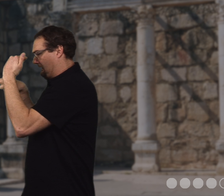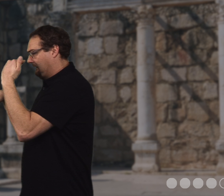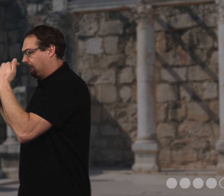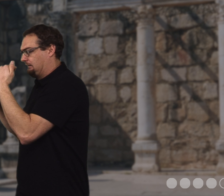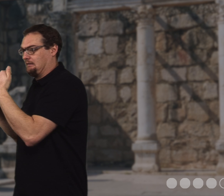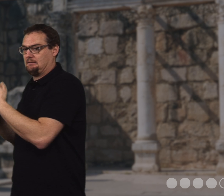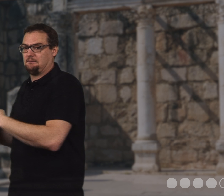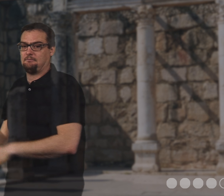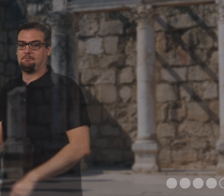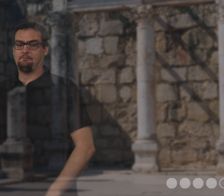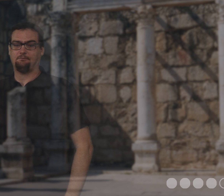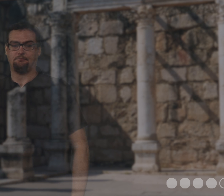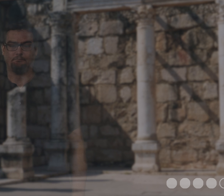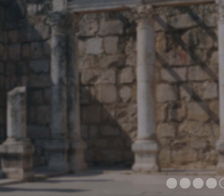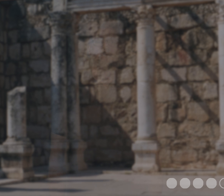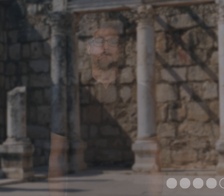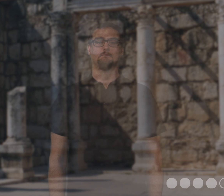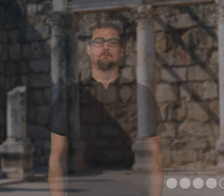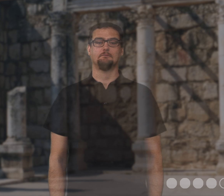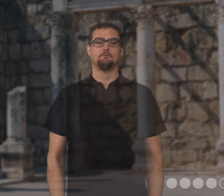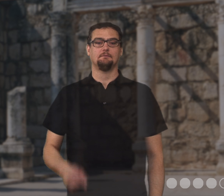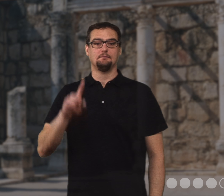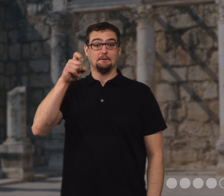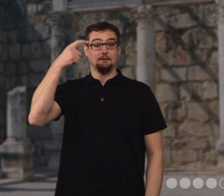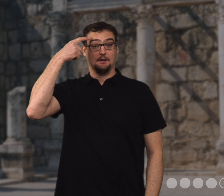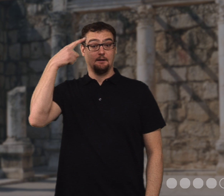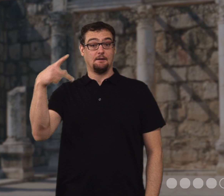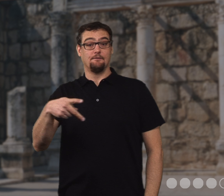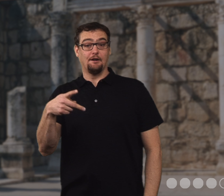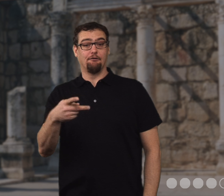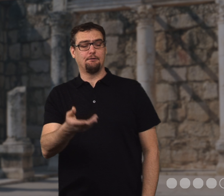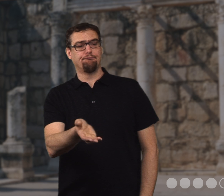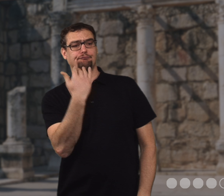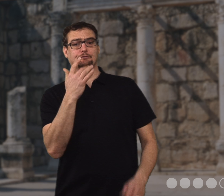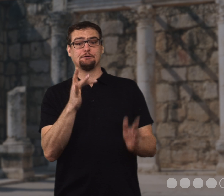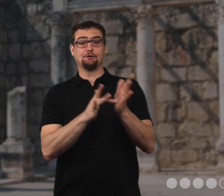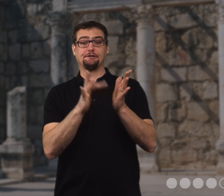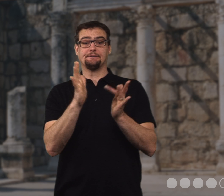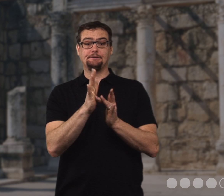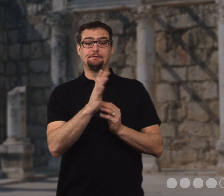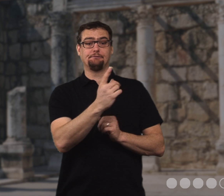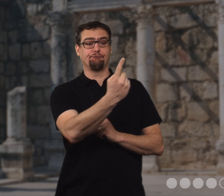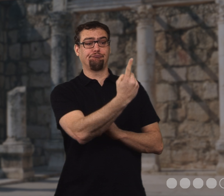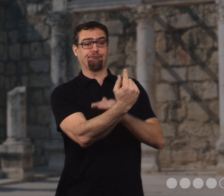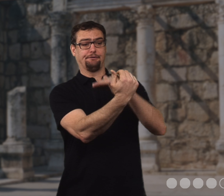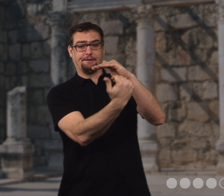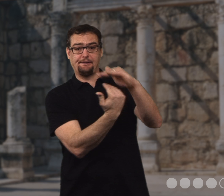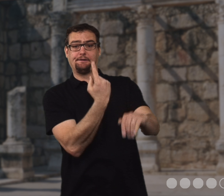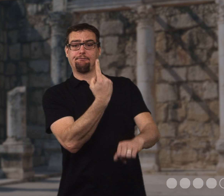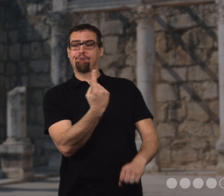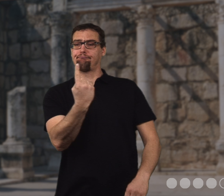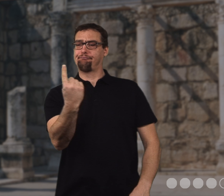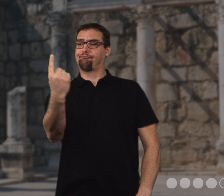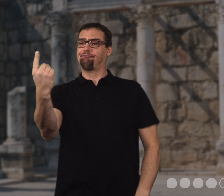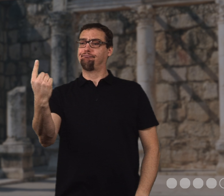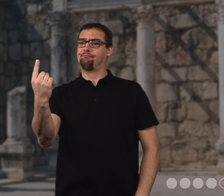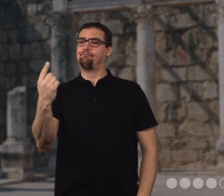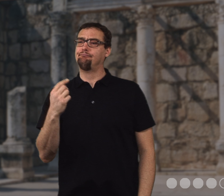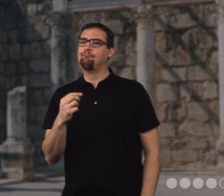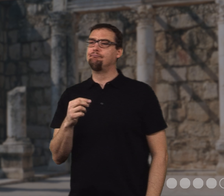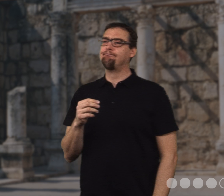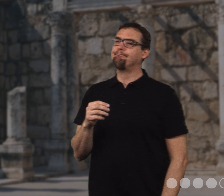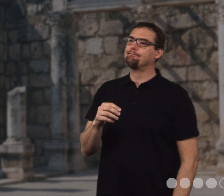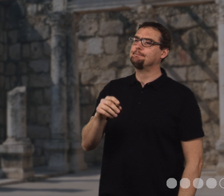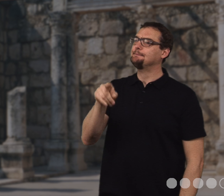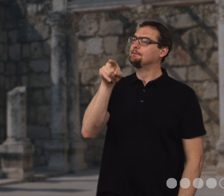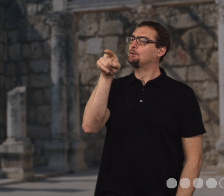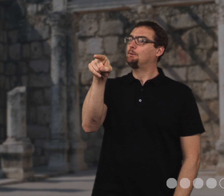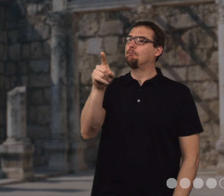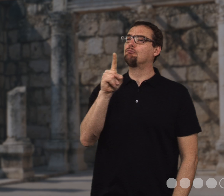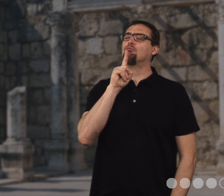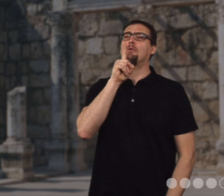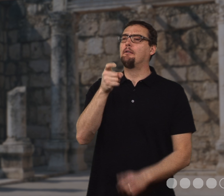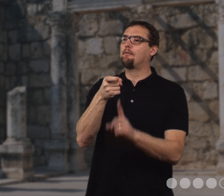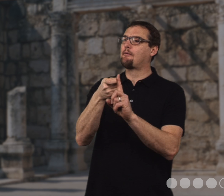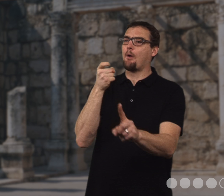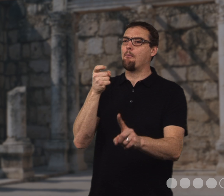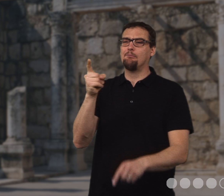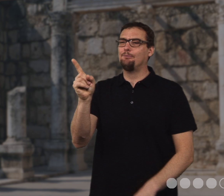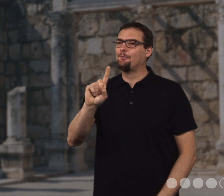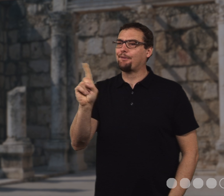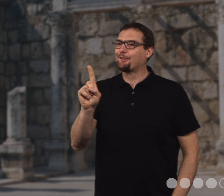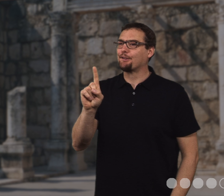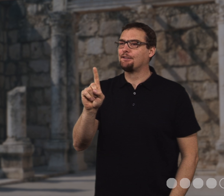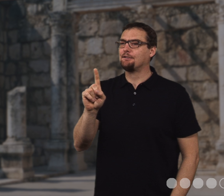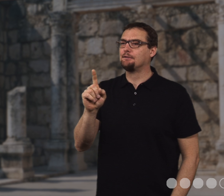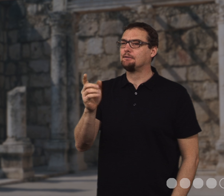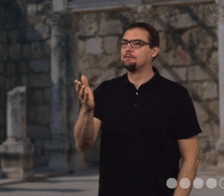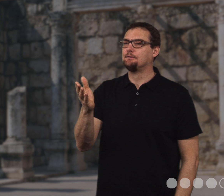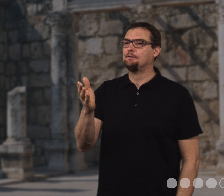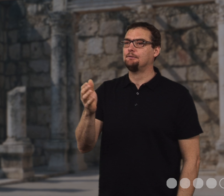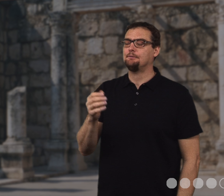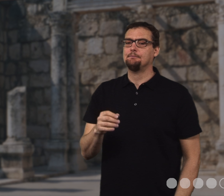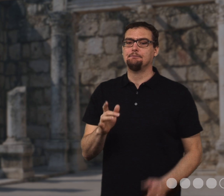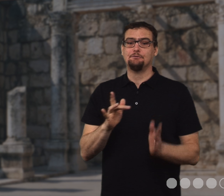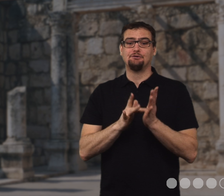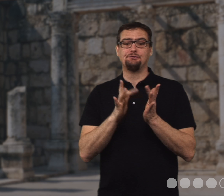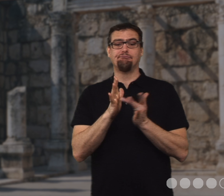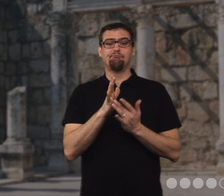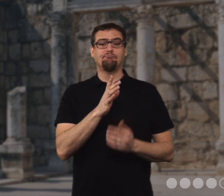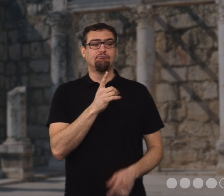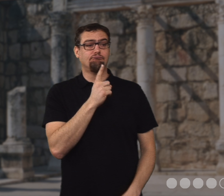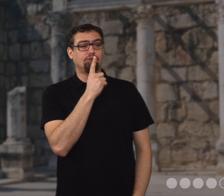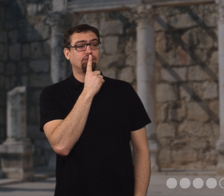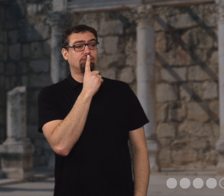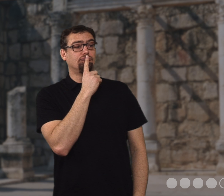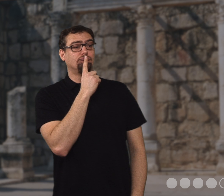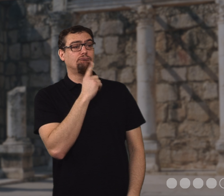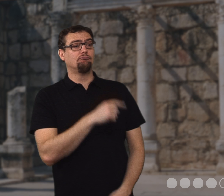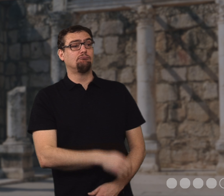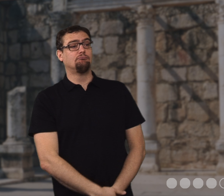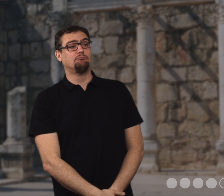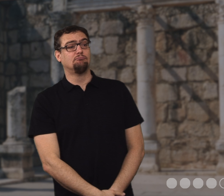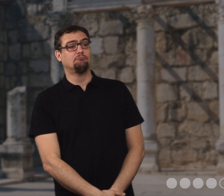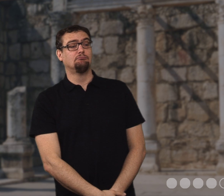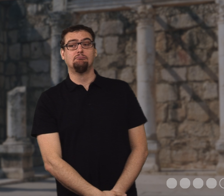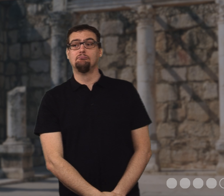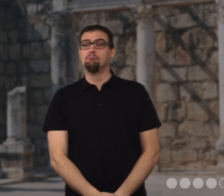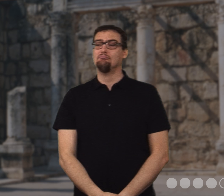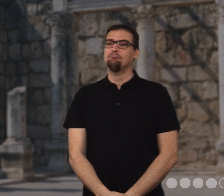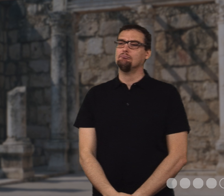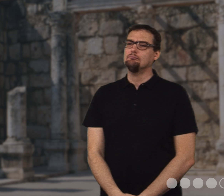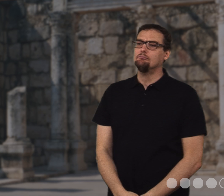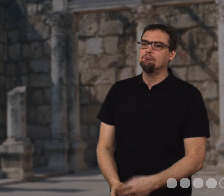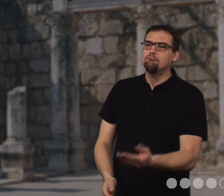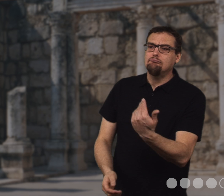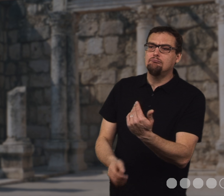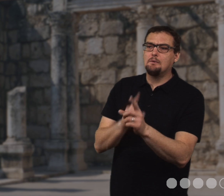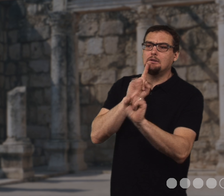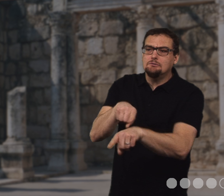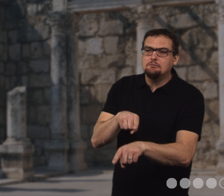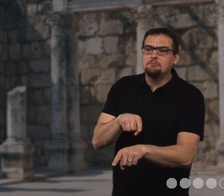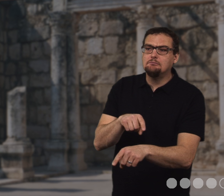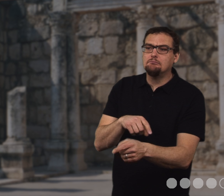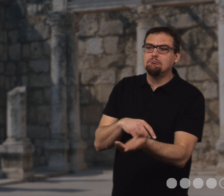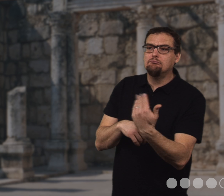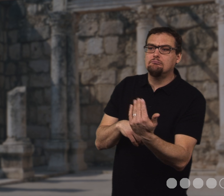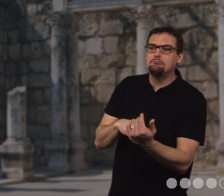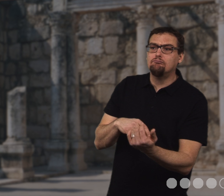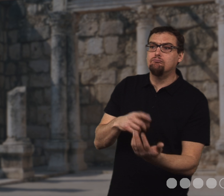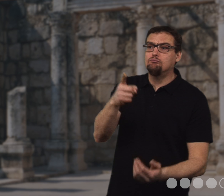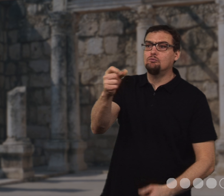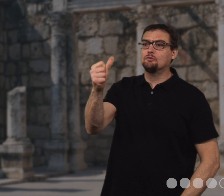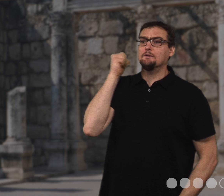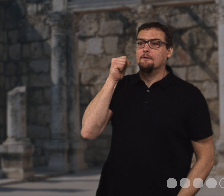and he went back into the Praetorium. “Where are You from?” he asked. But Jesus gave no answer.